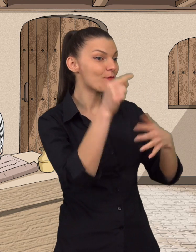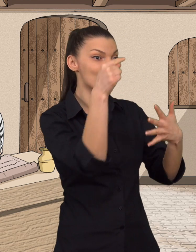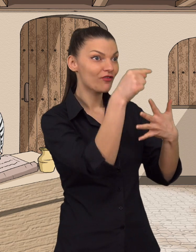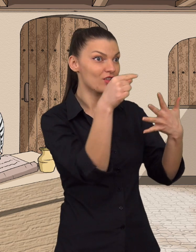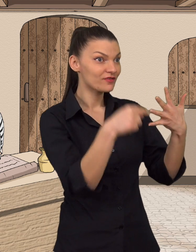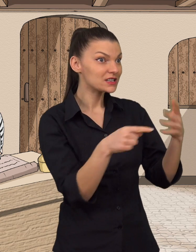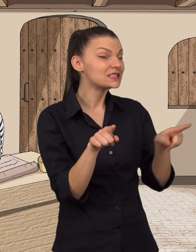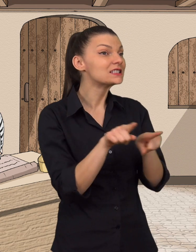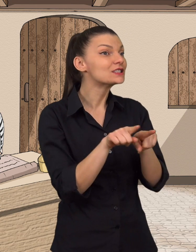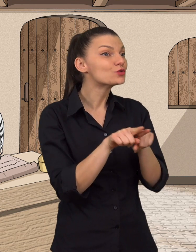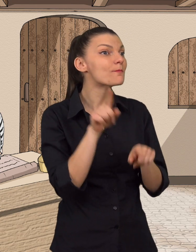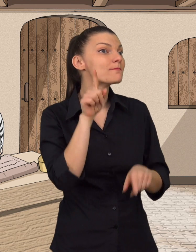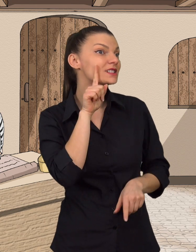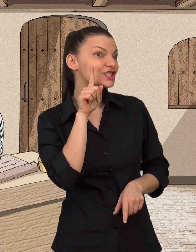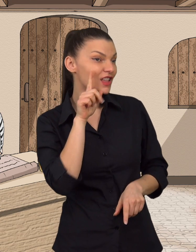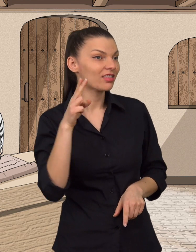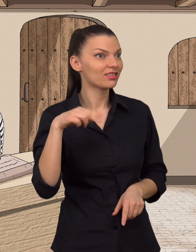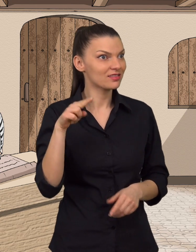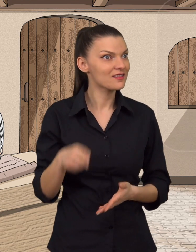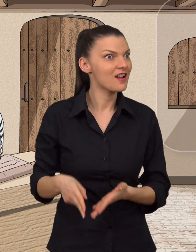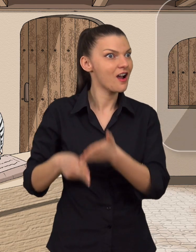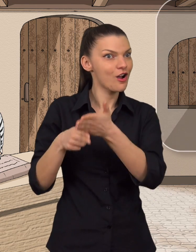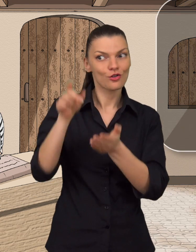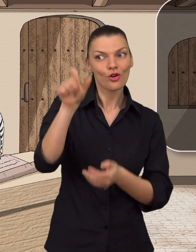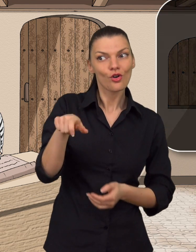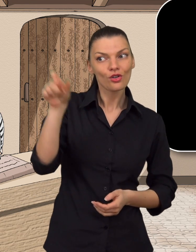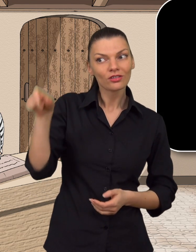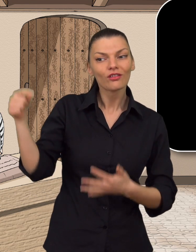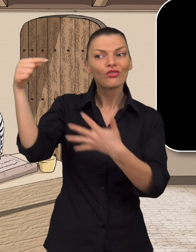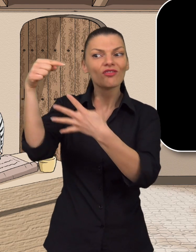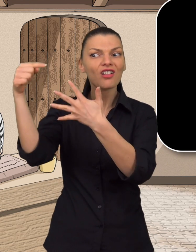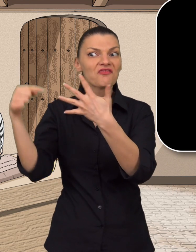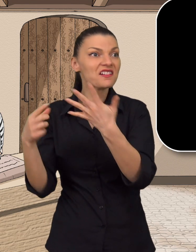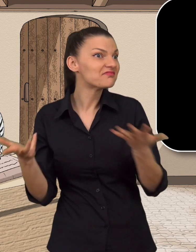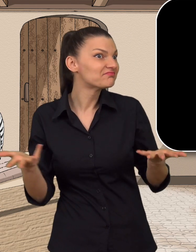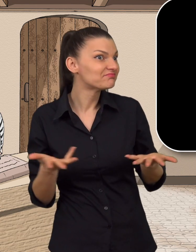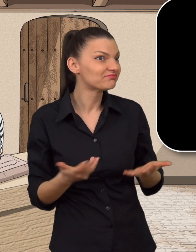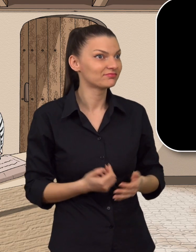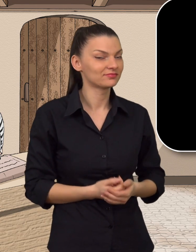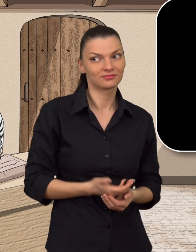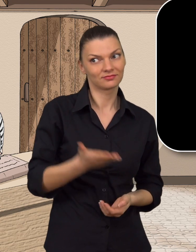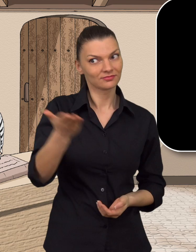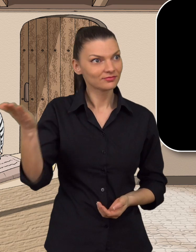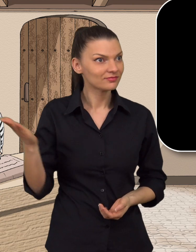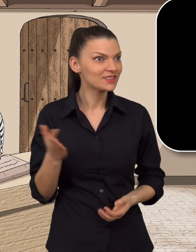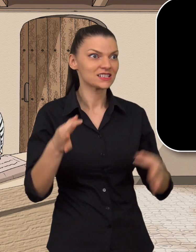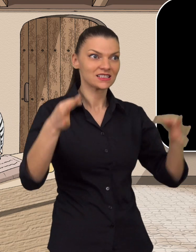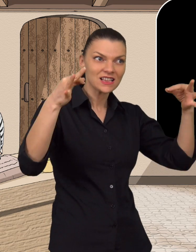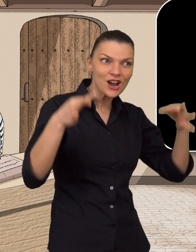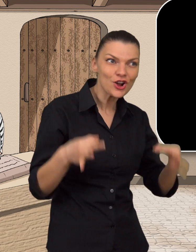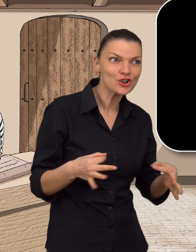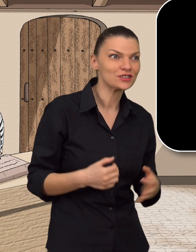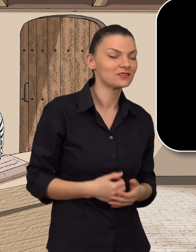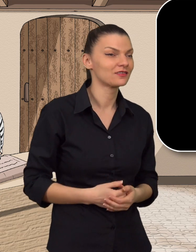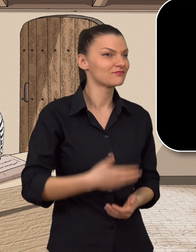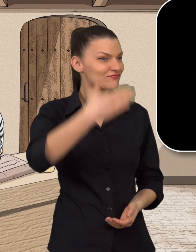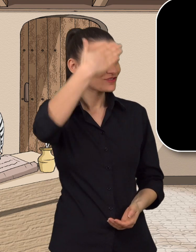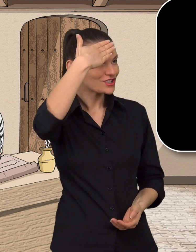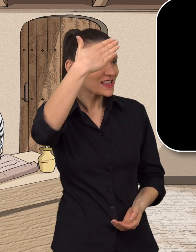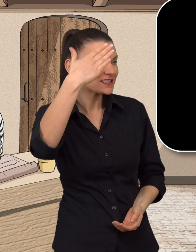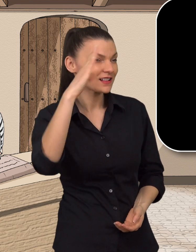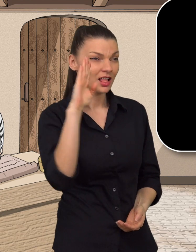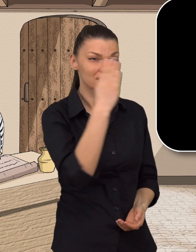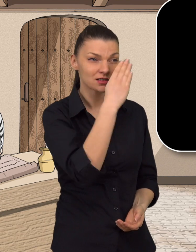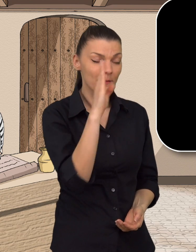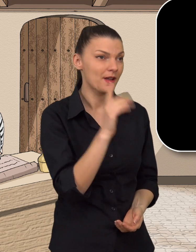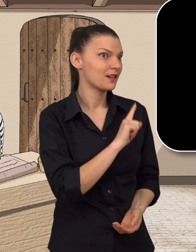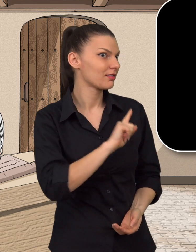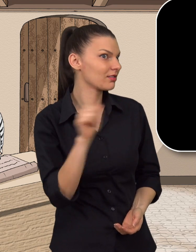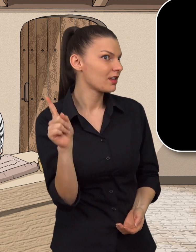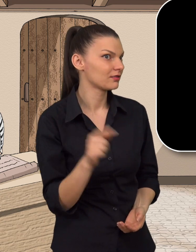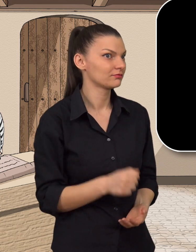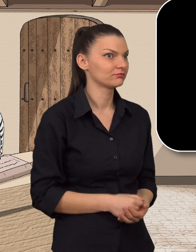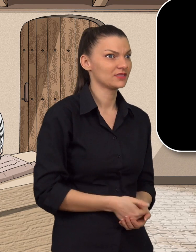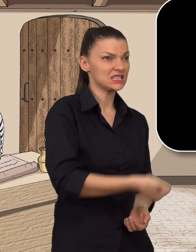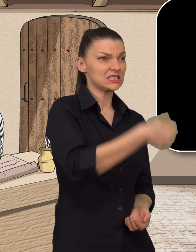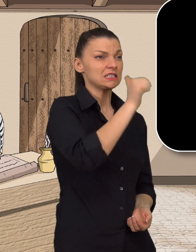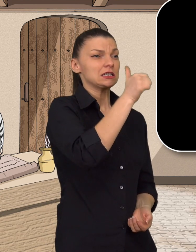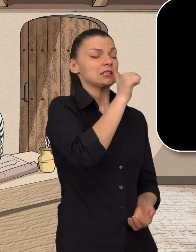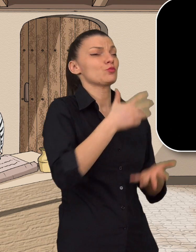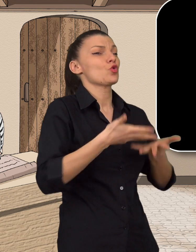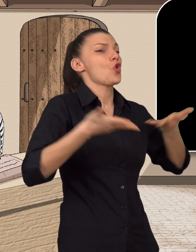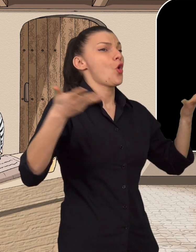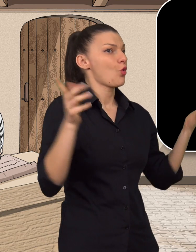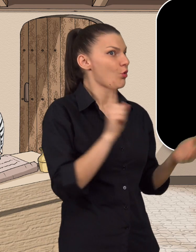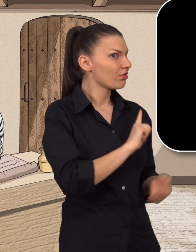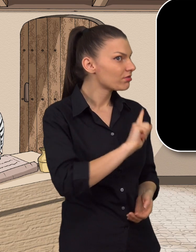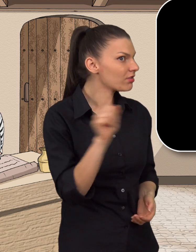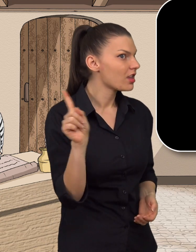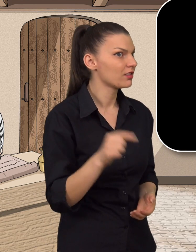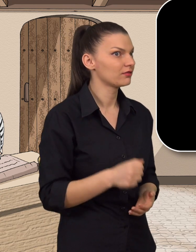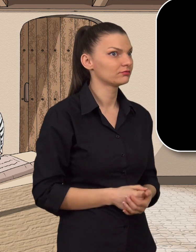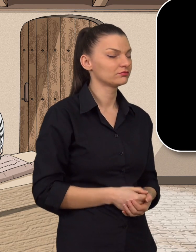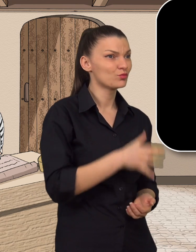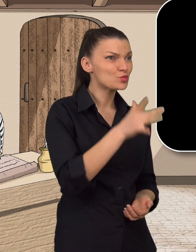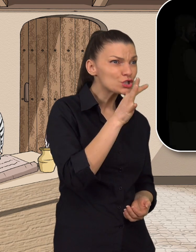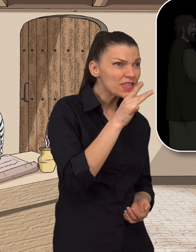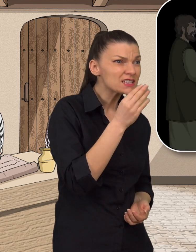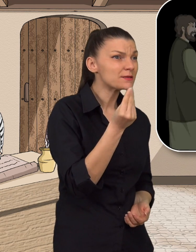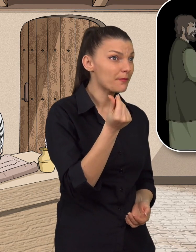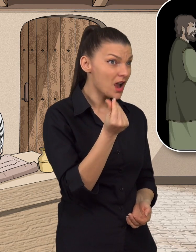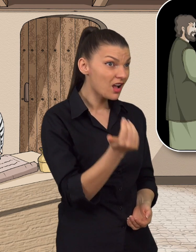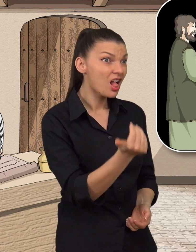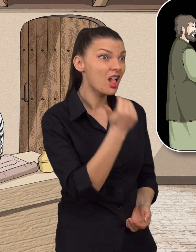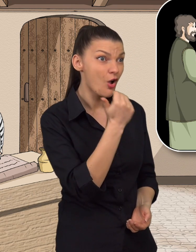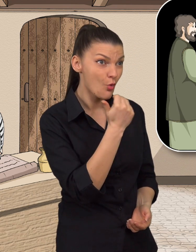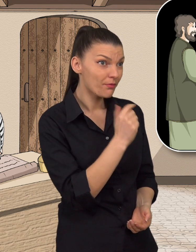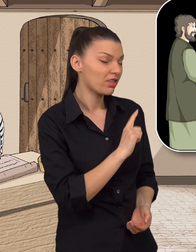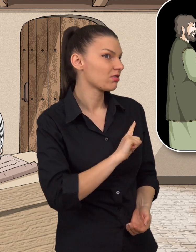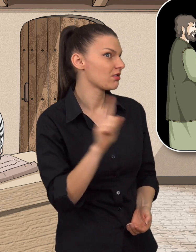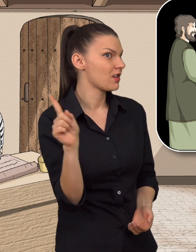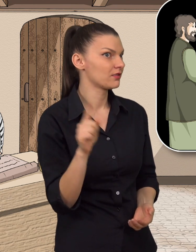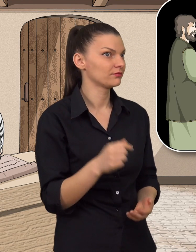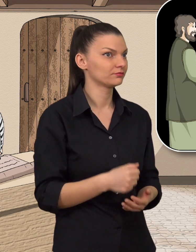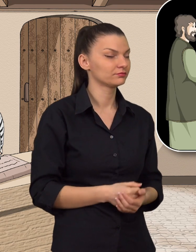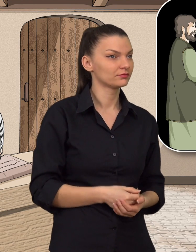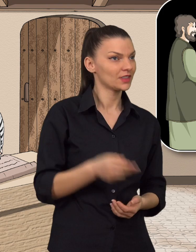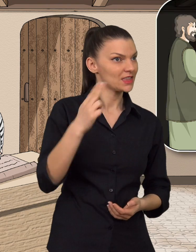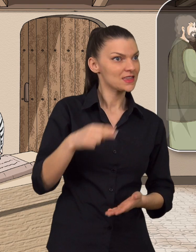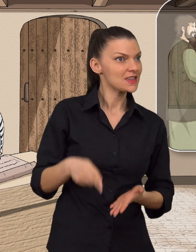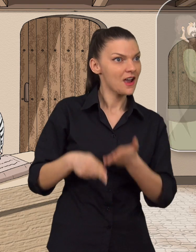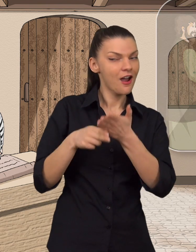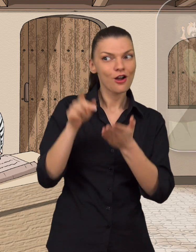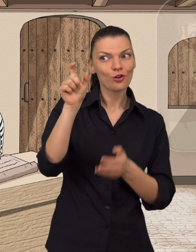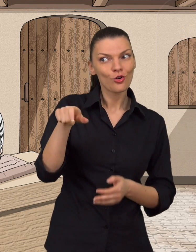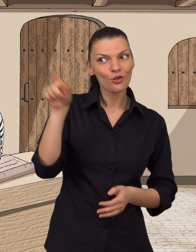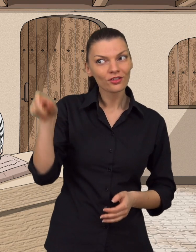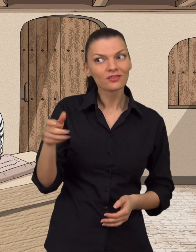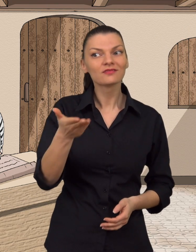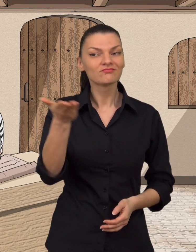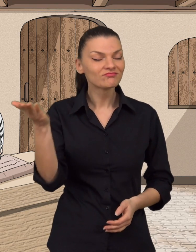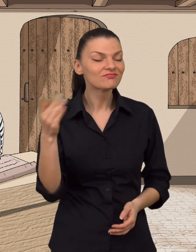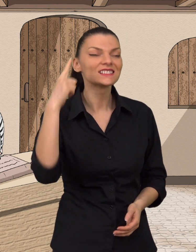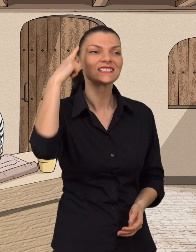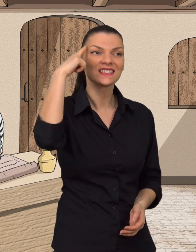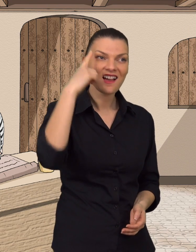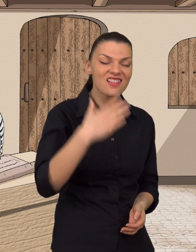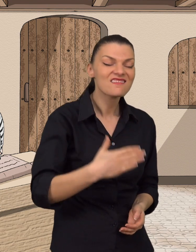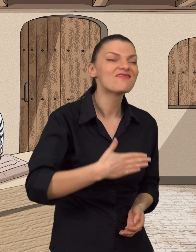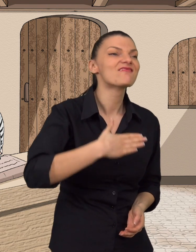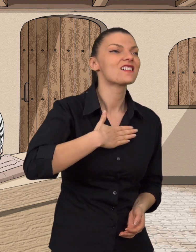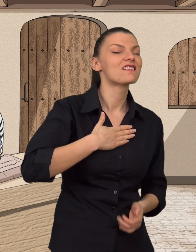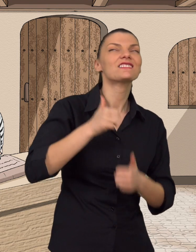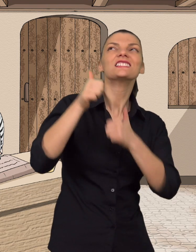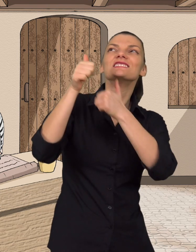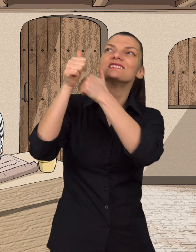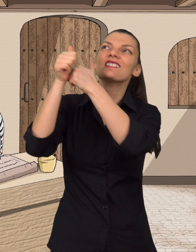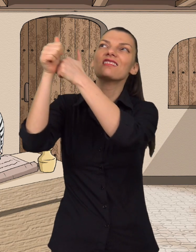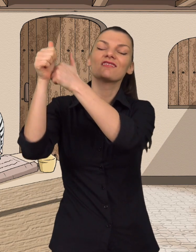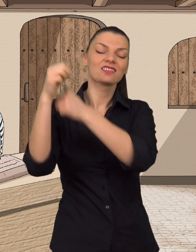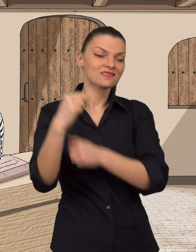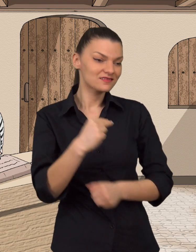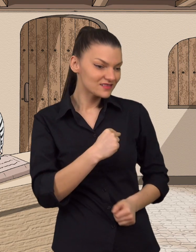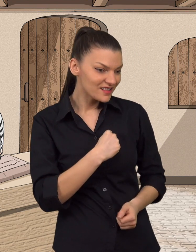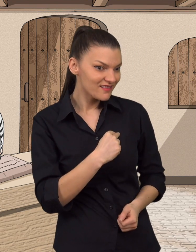Deacons likewise must be dignified, not double-tongued or given to much wine or greedy for money.